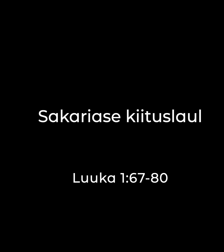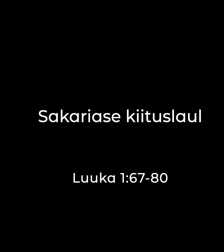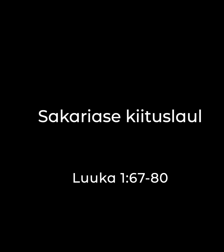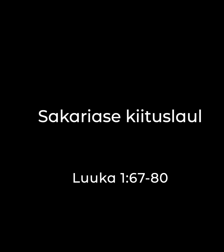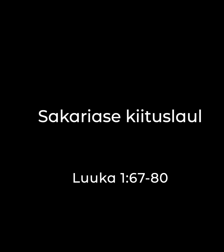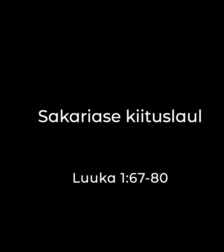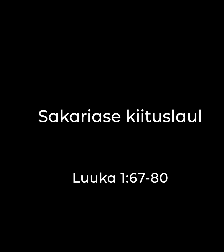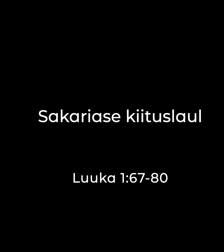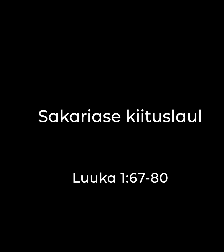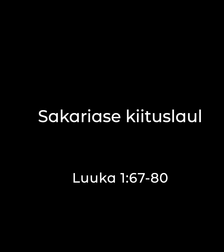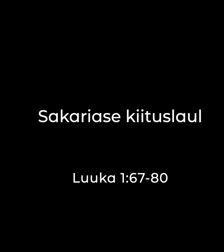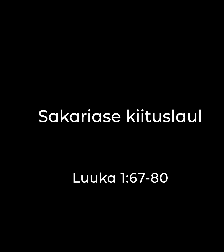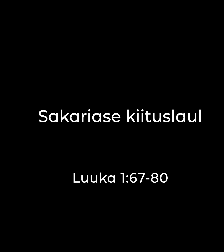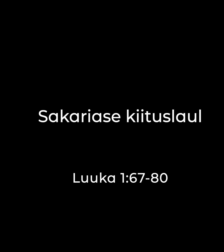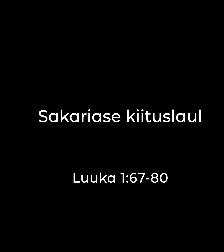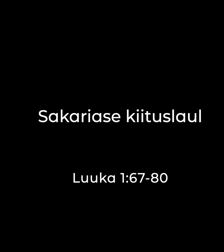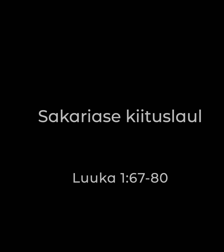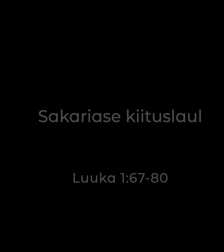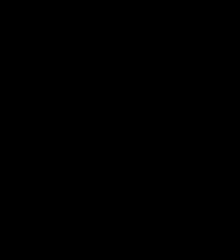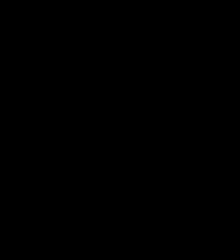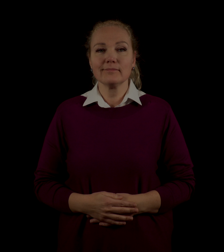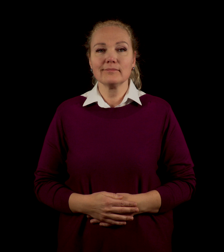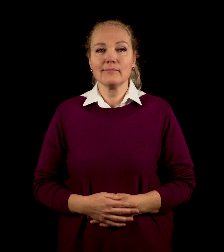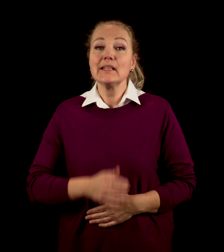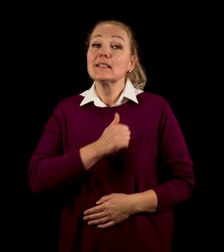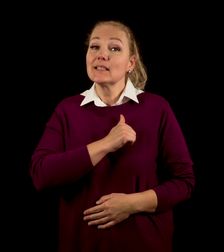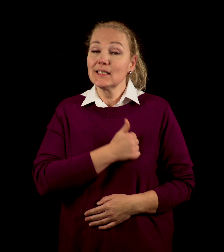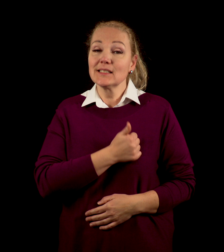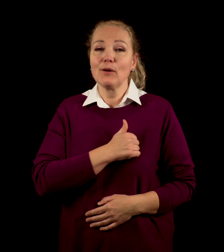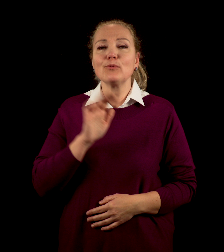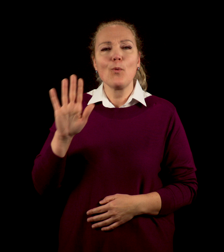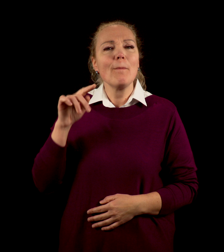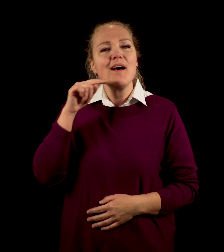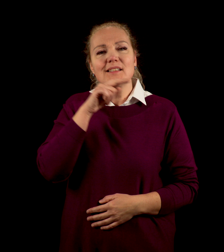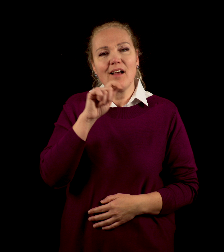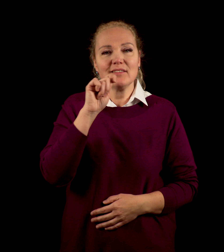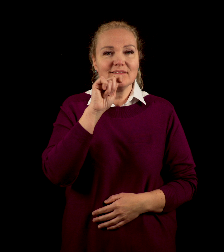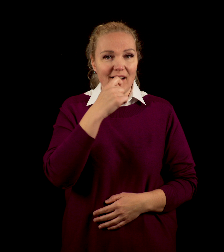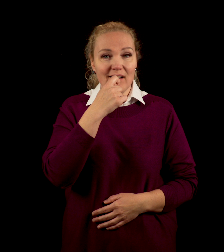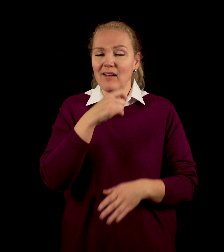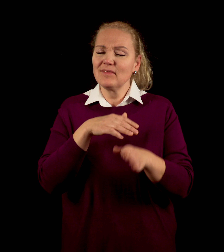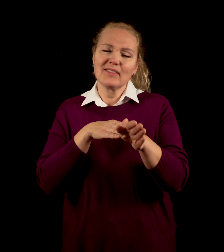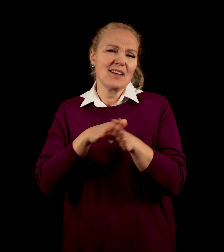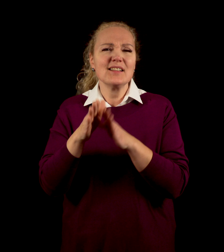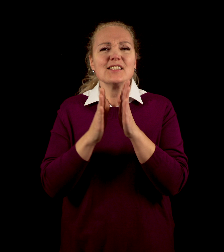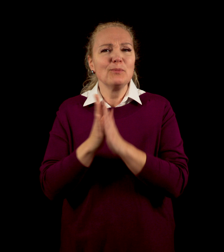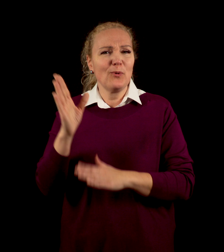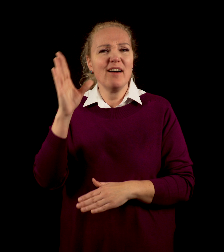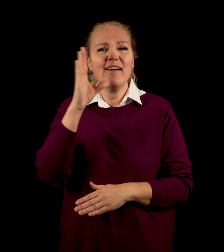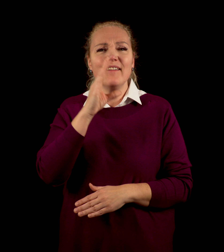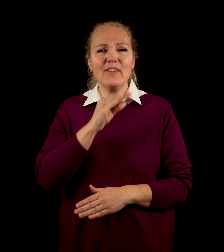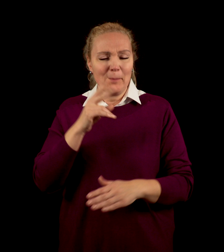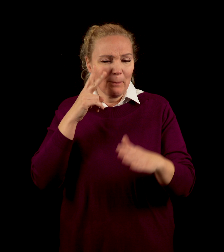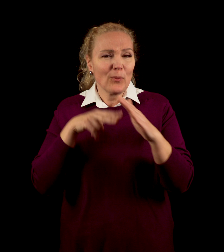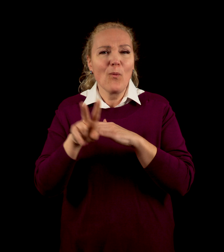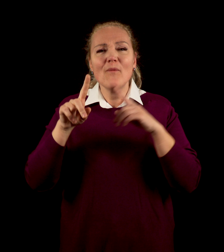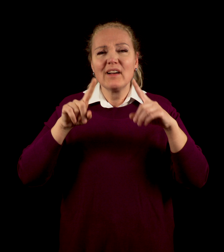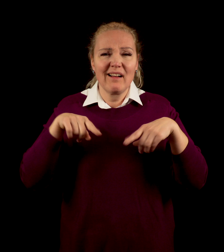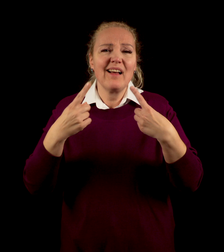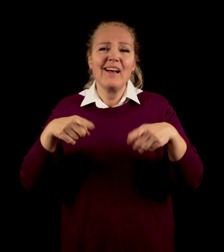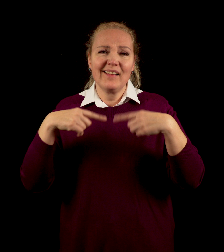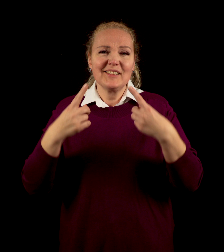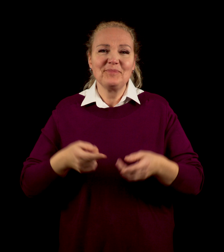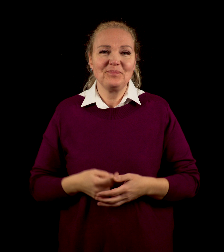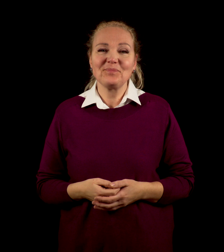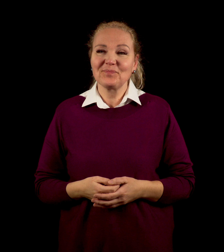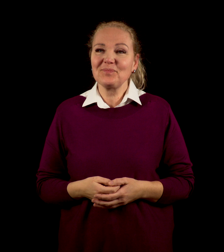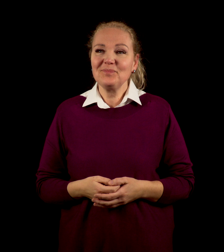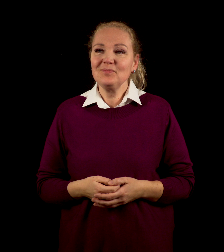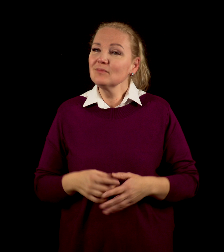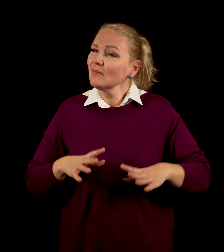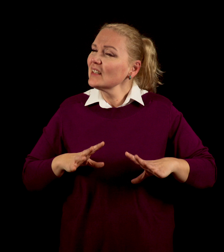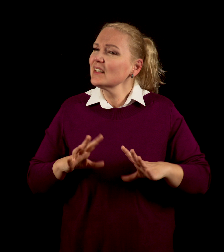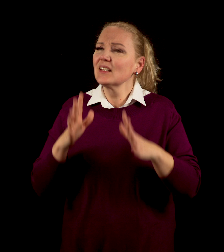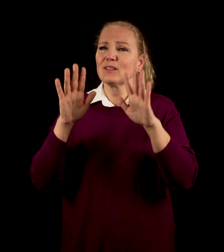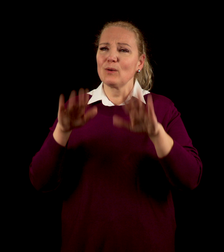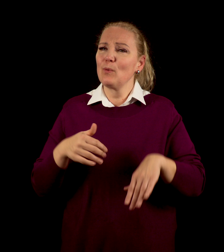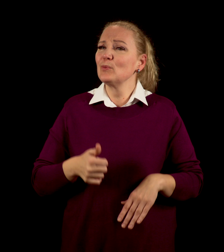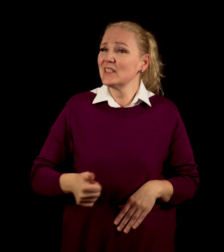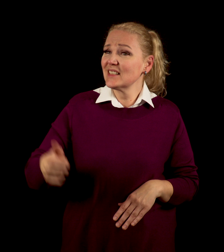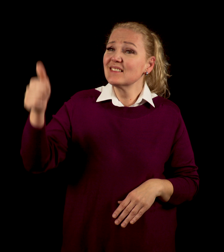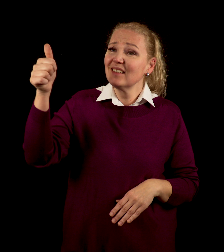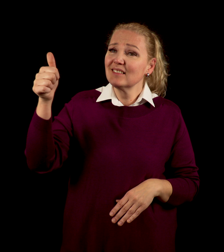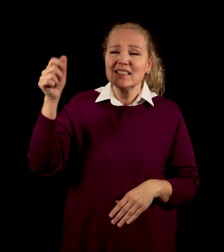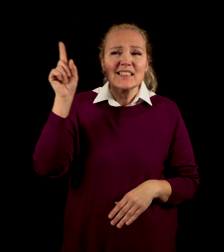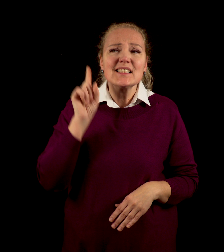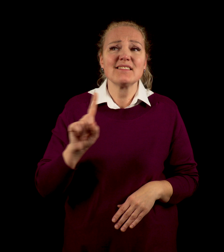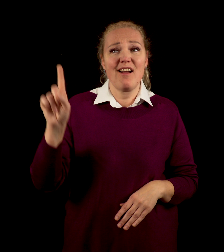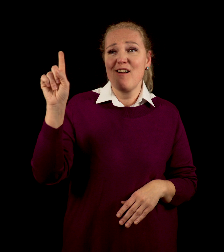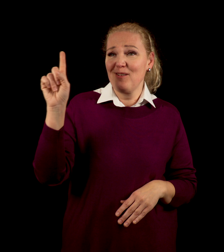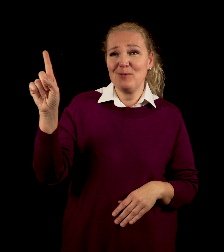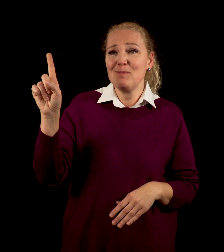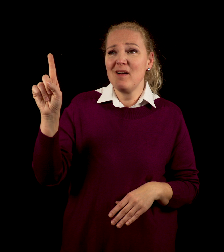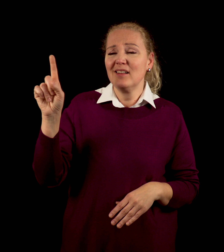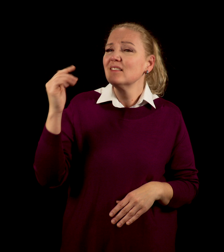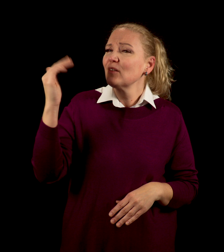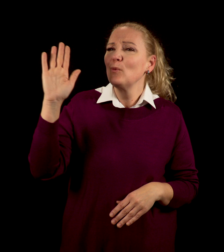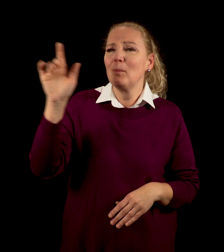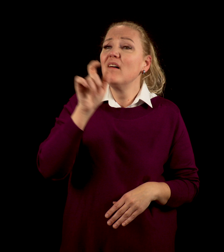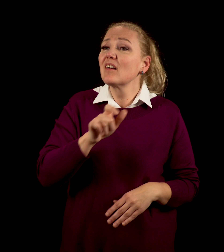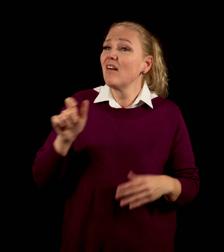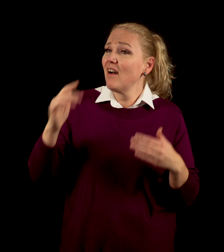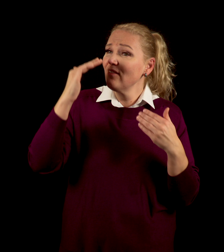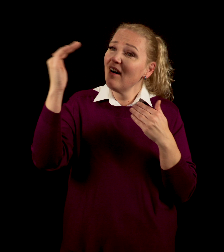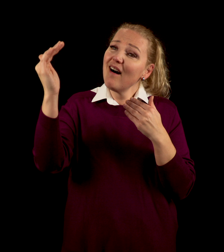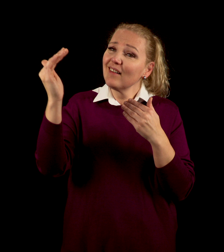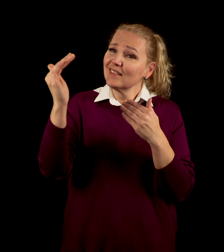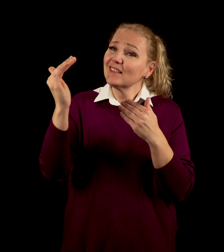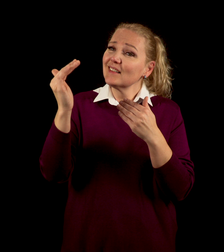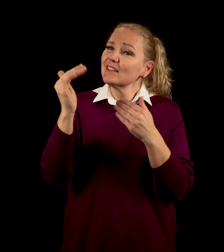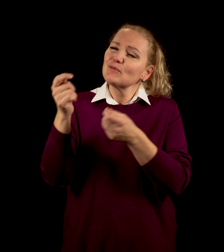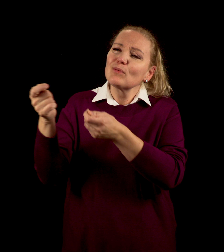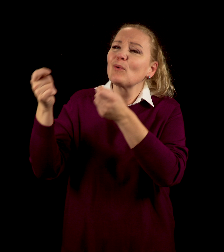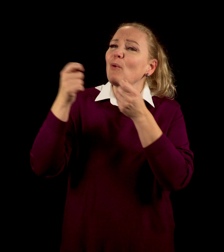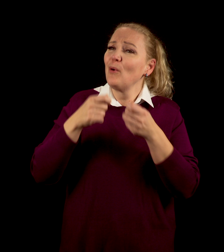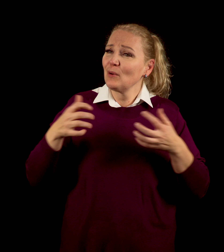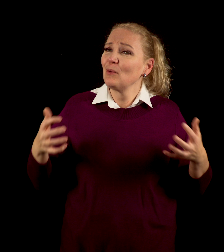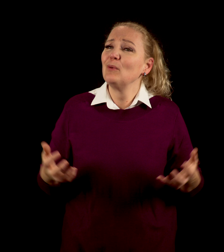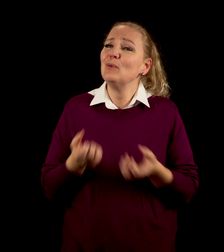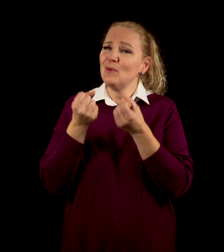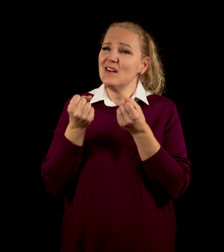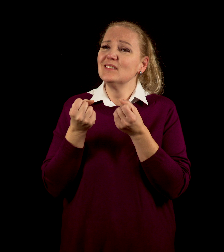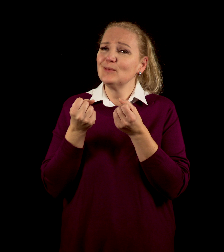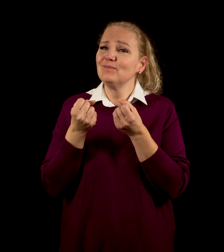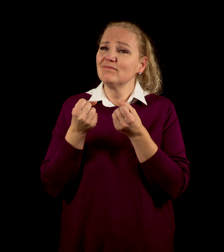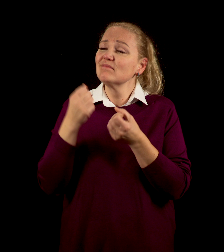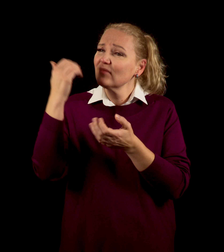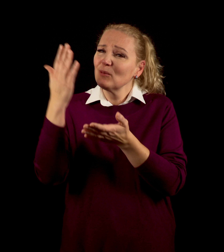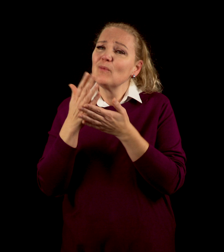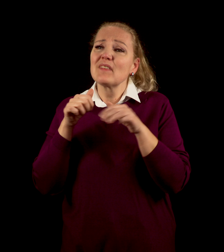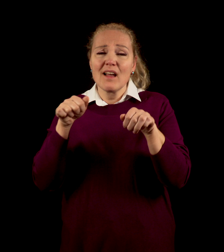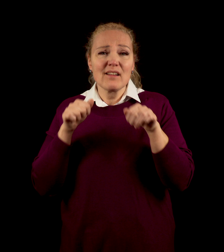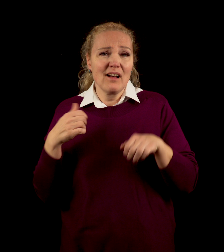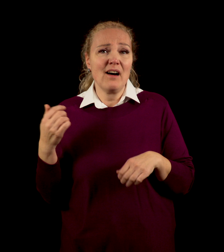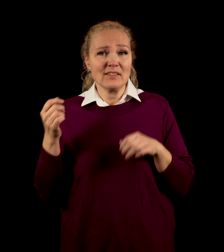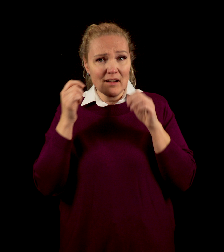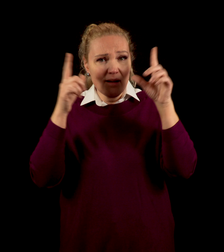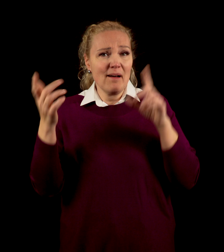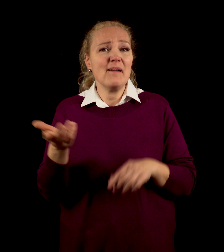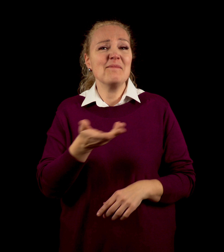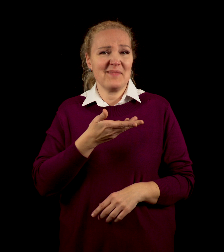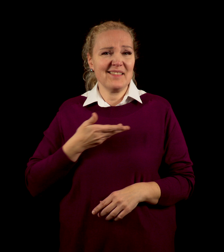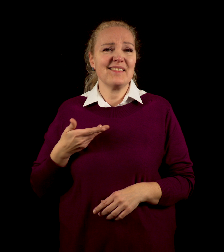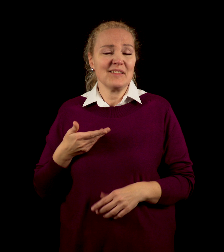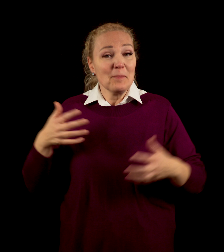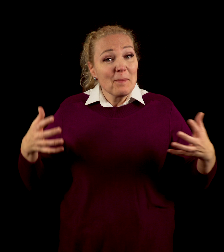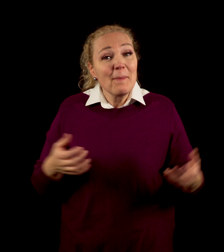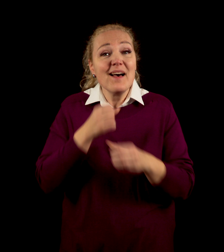Then his father Zechariah was filled with the Holy Spirit and prophesied: “Blessed be the Lord, the God of Israel, because He has visited and redeemed His people.